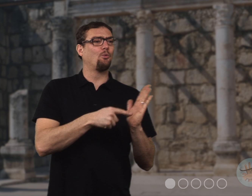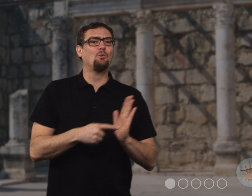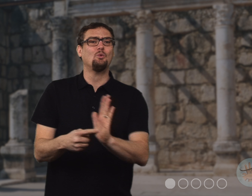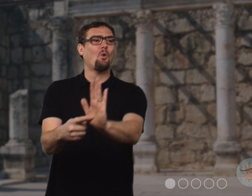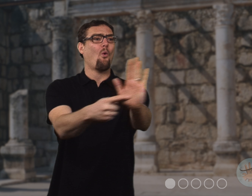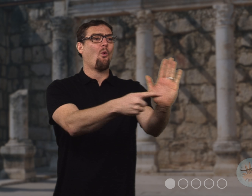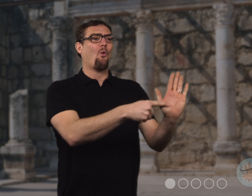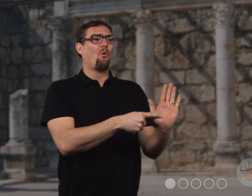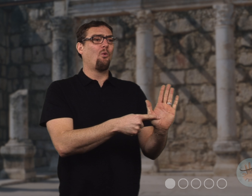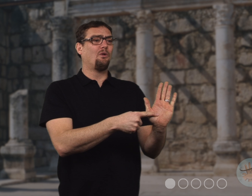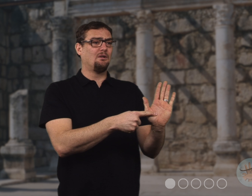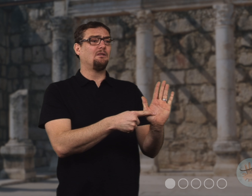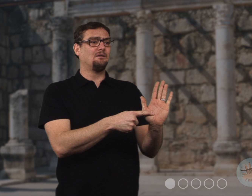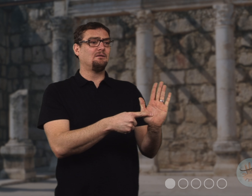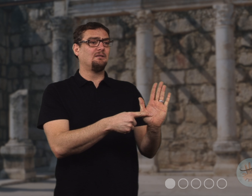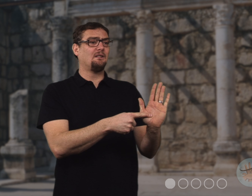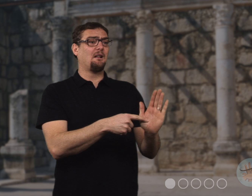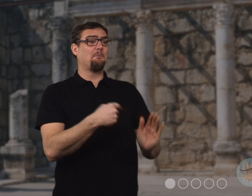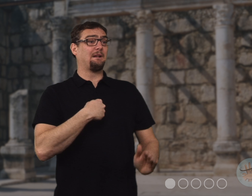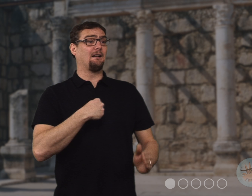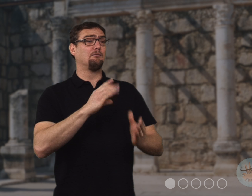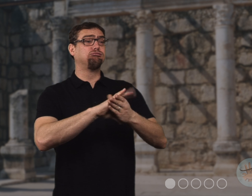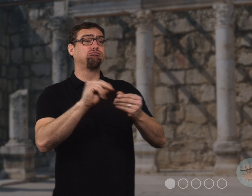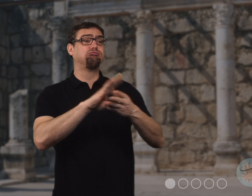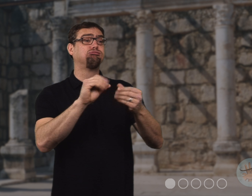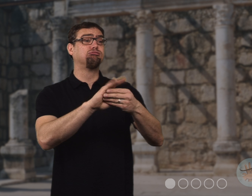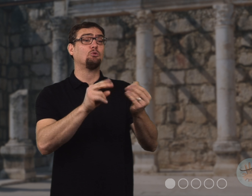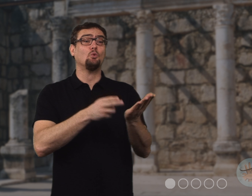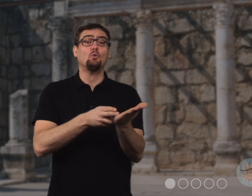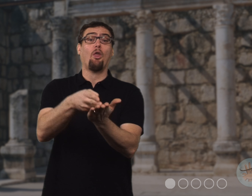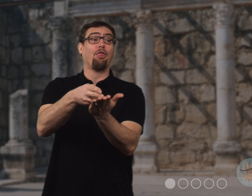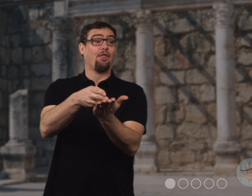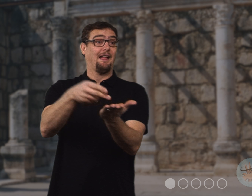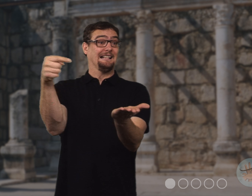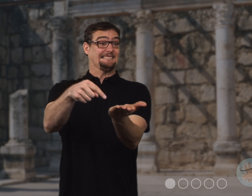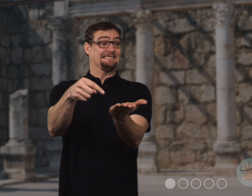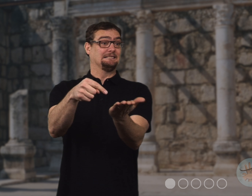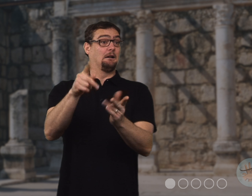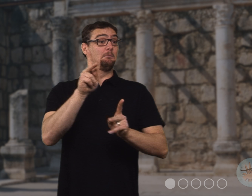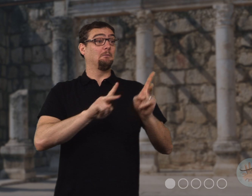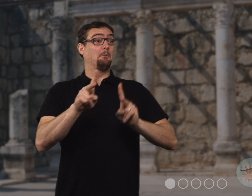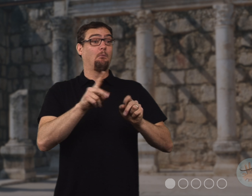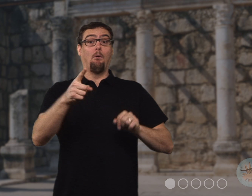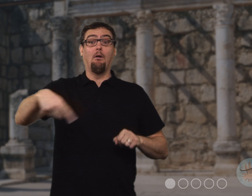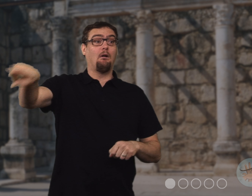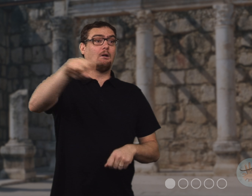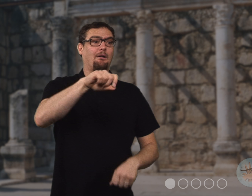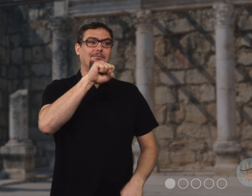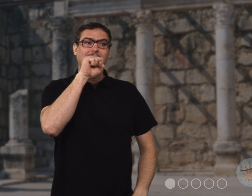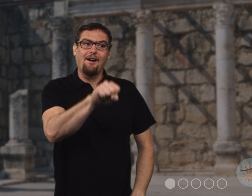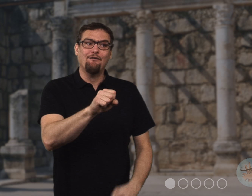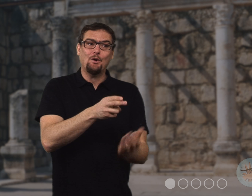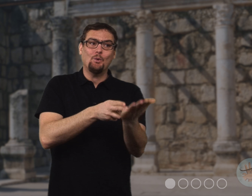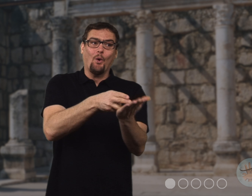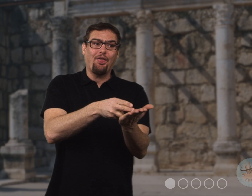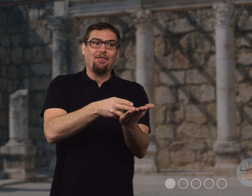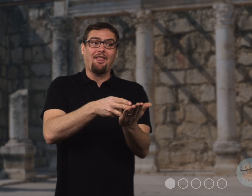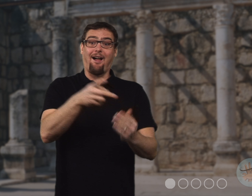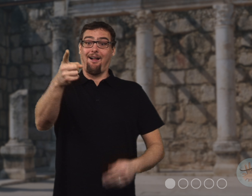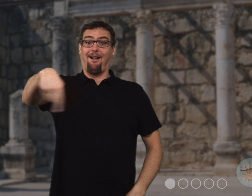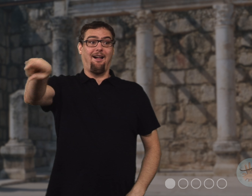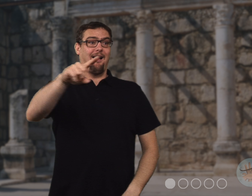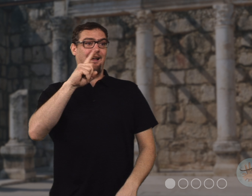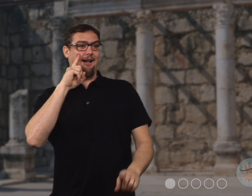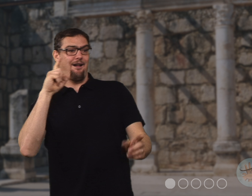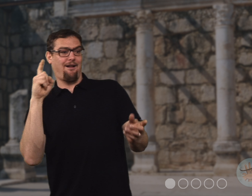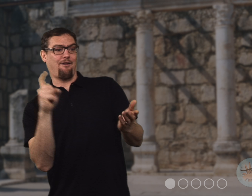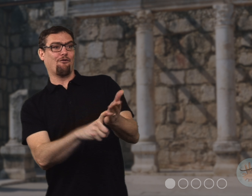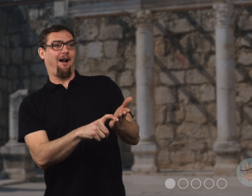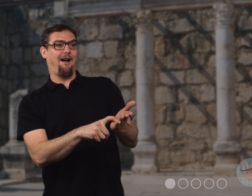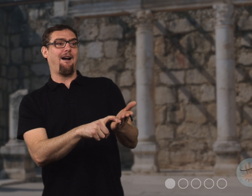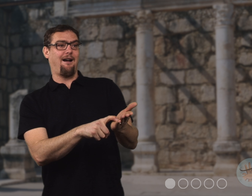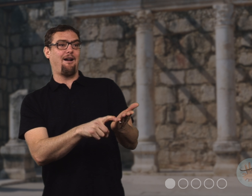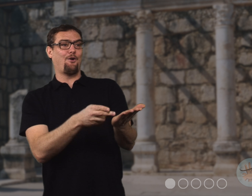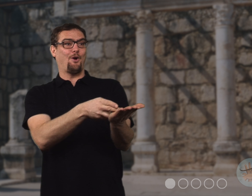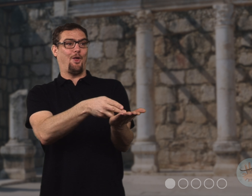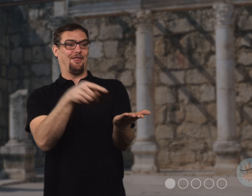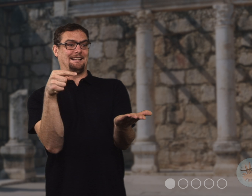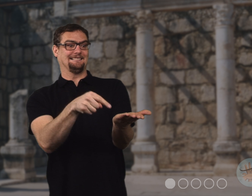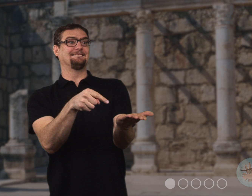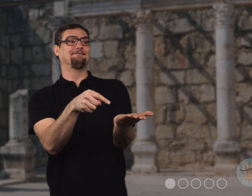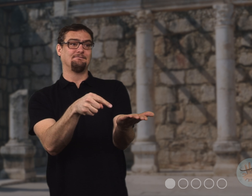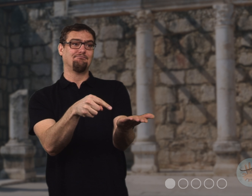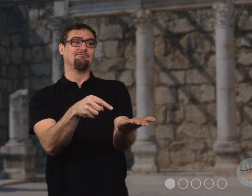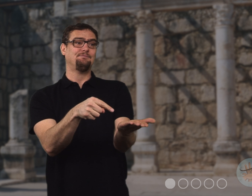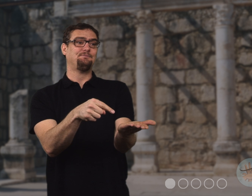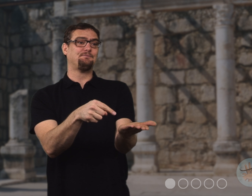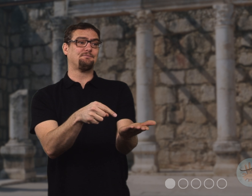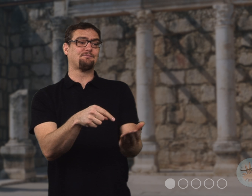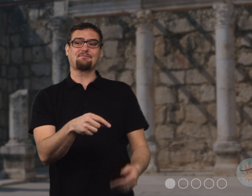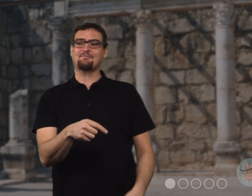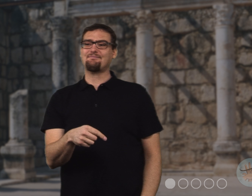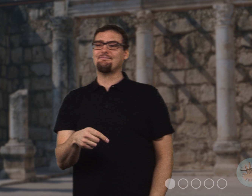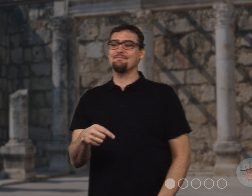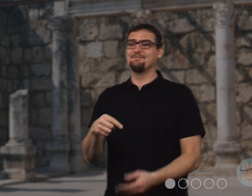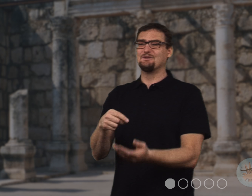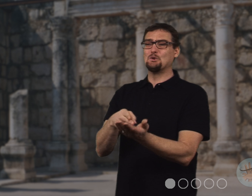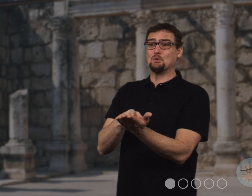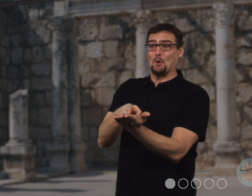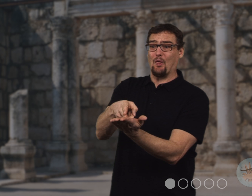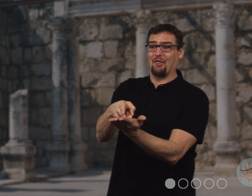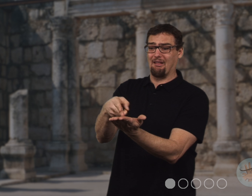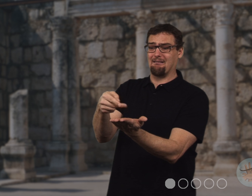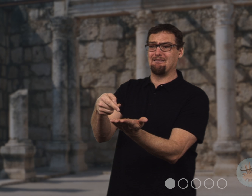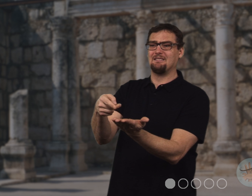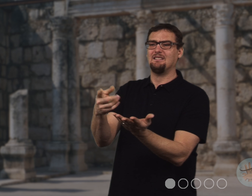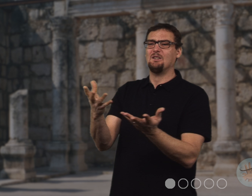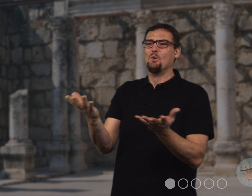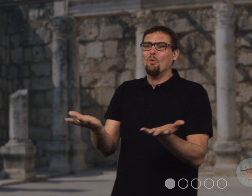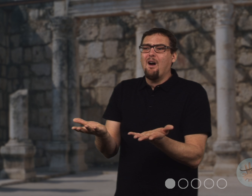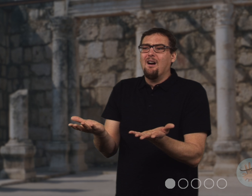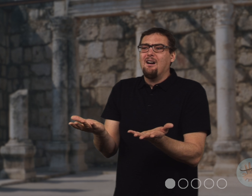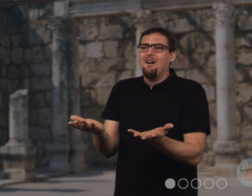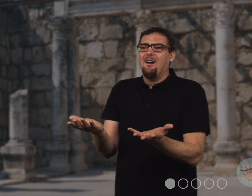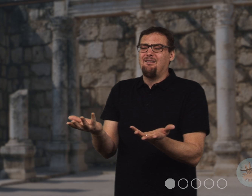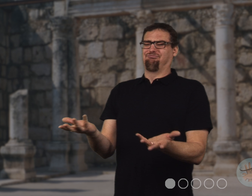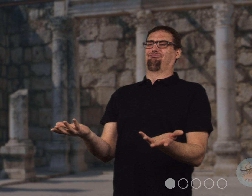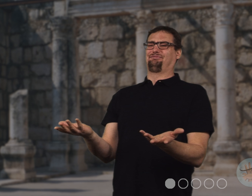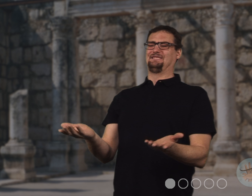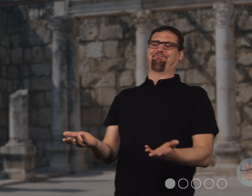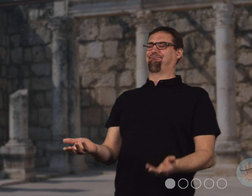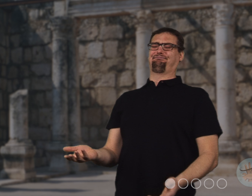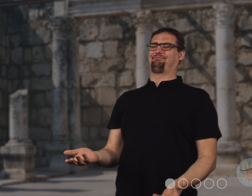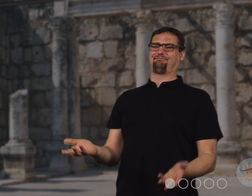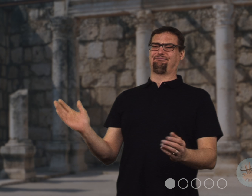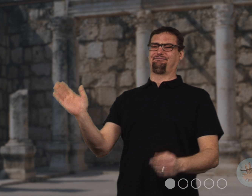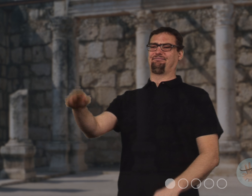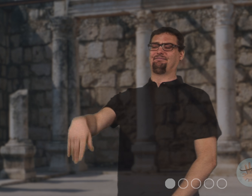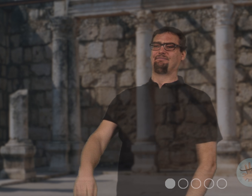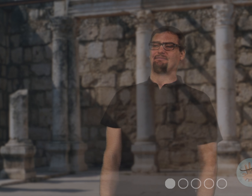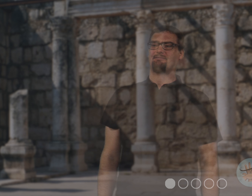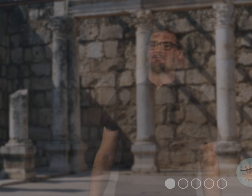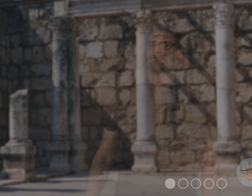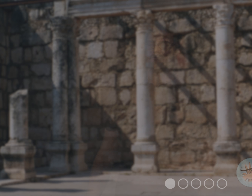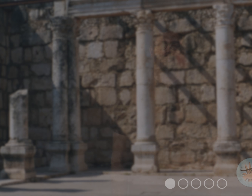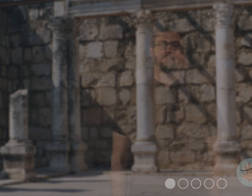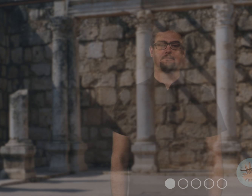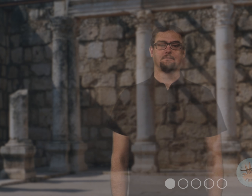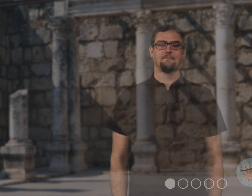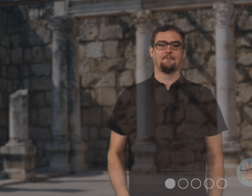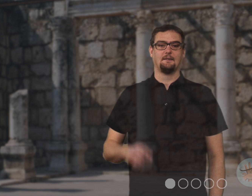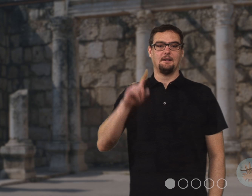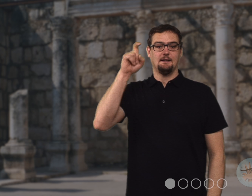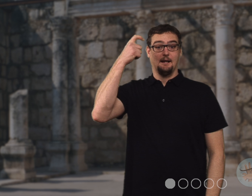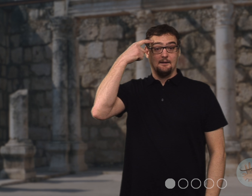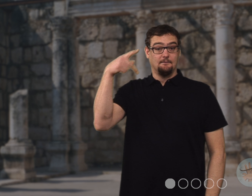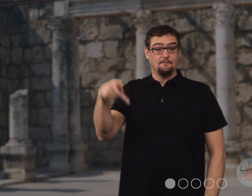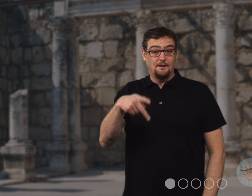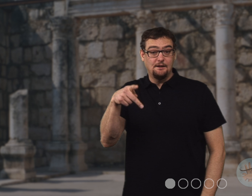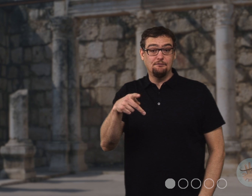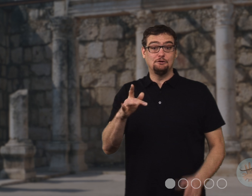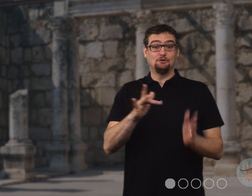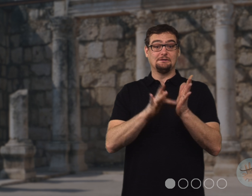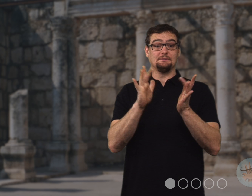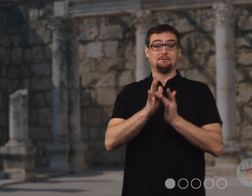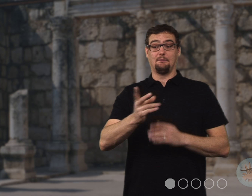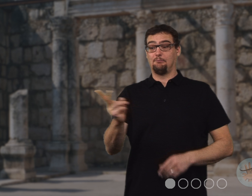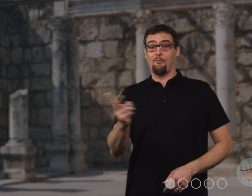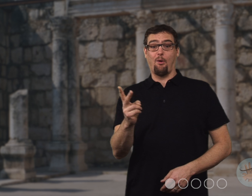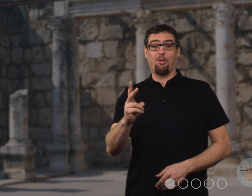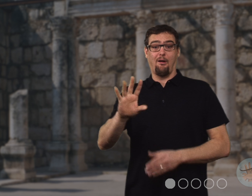Everyone who belongs to the truth listens to My voice.” “What is truth?” Pilate asked.